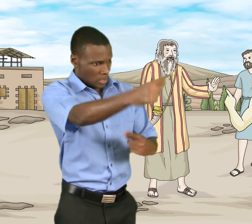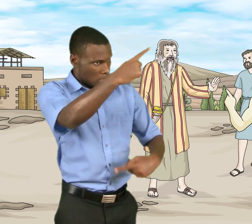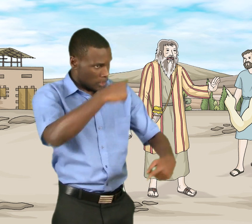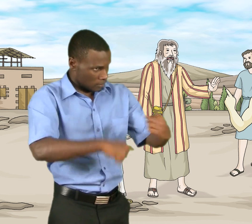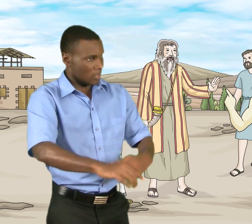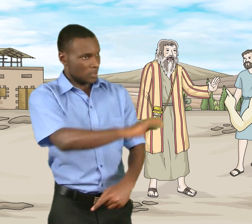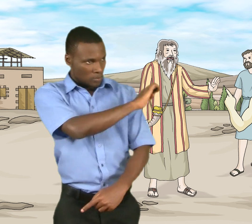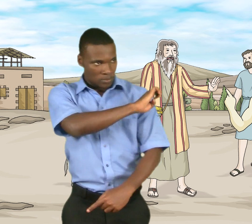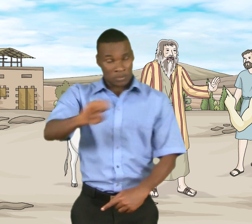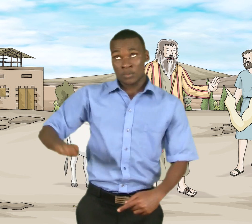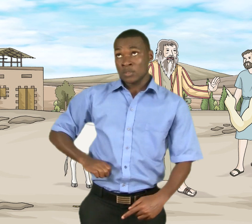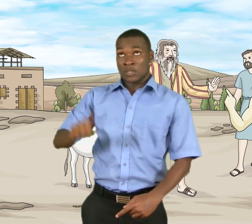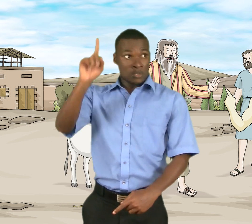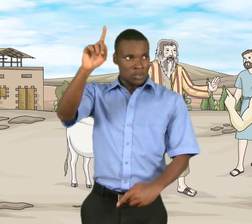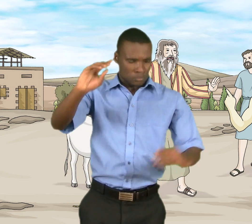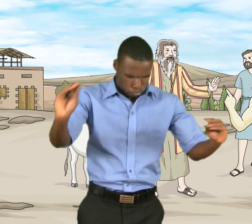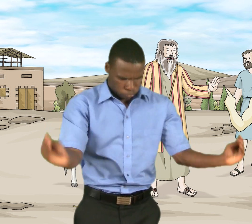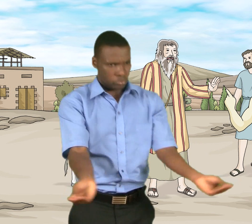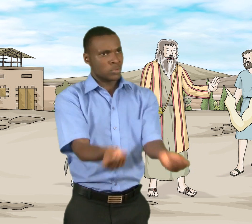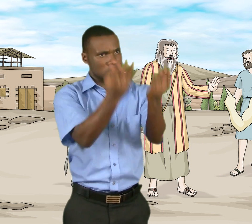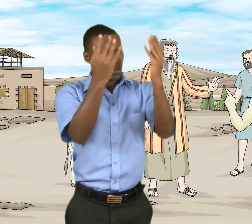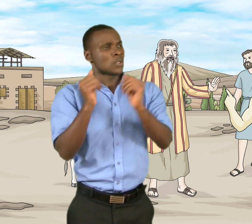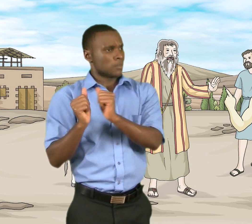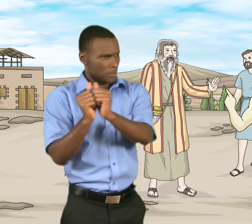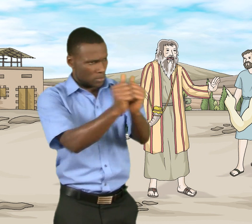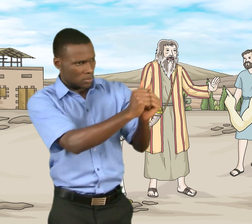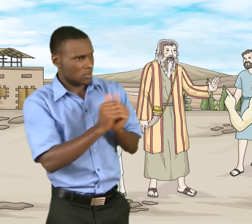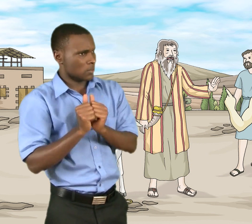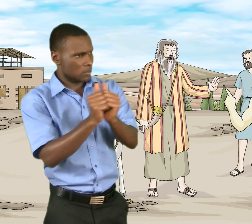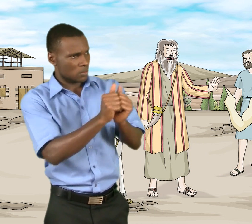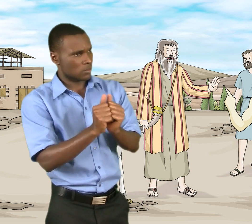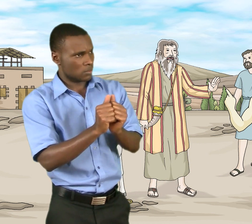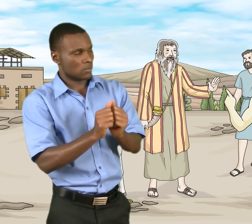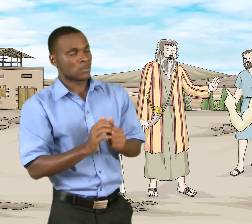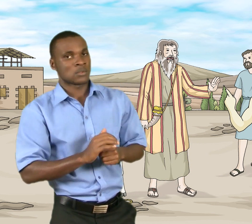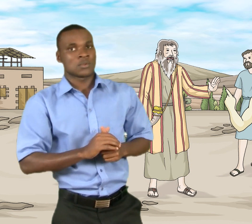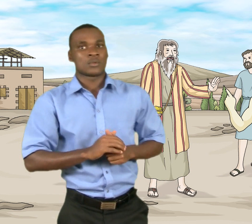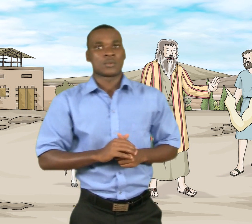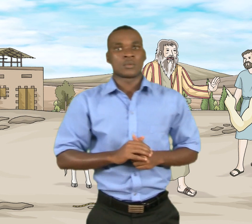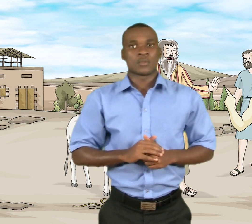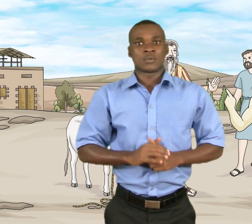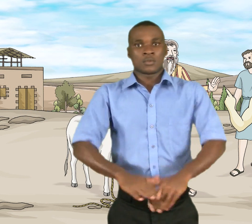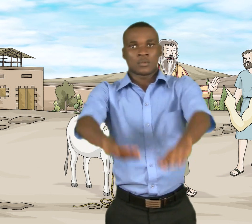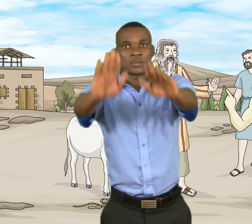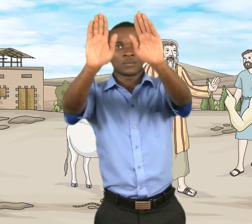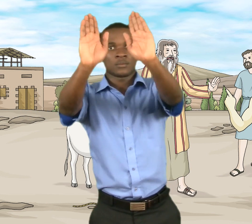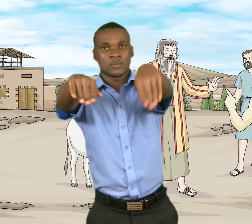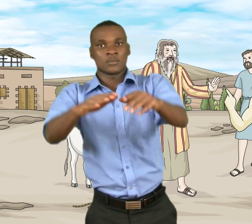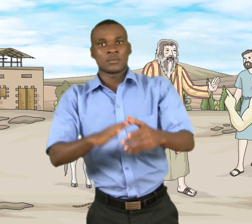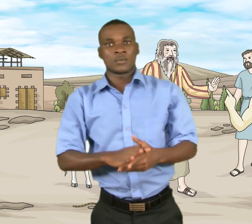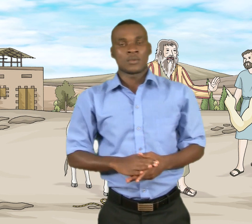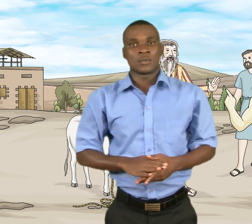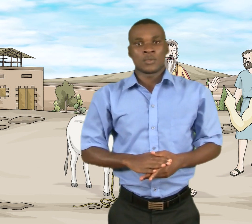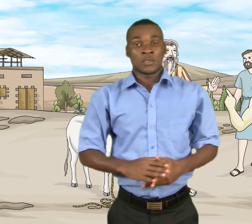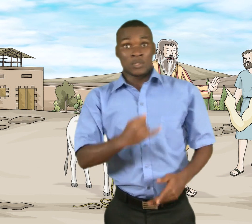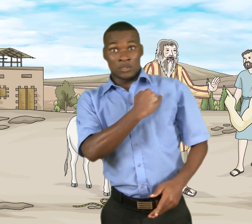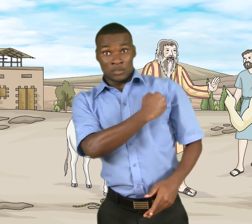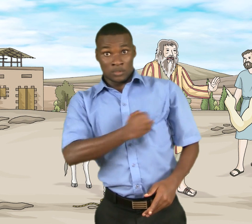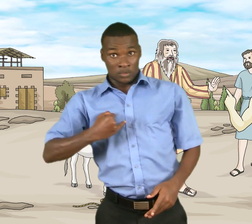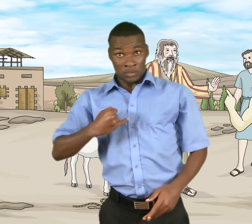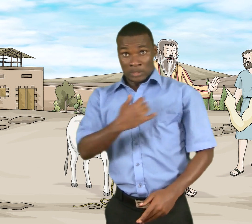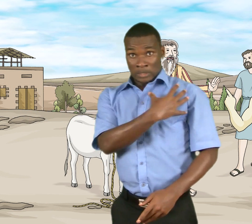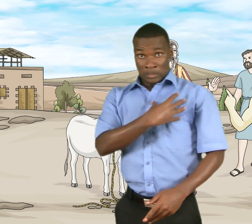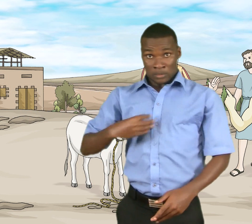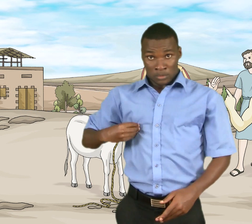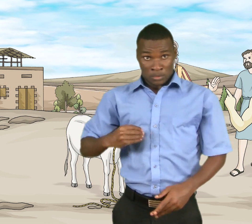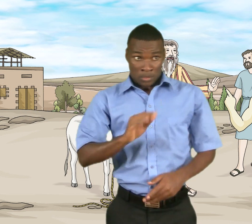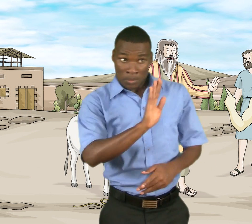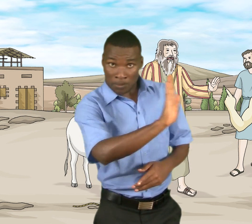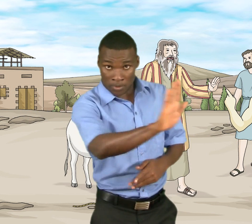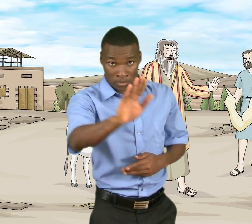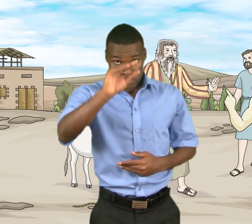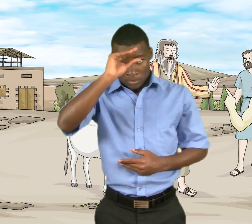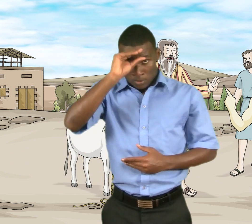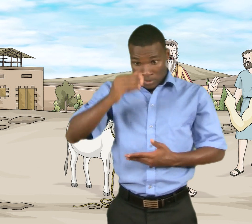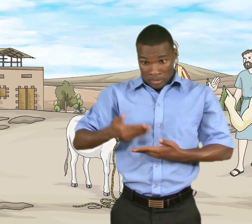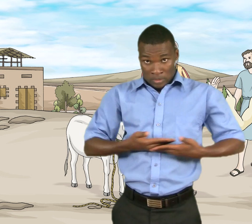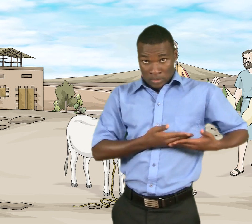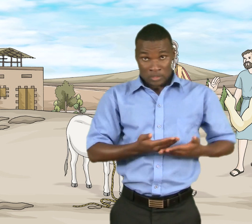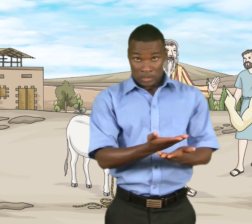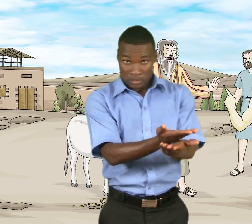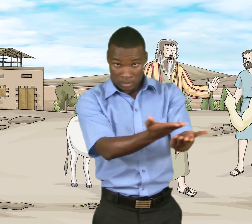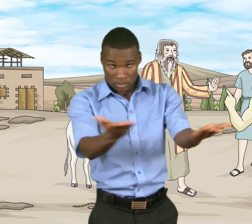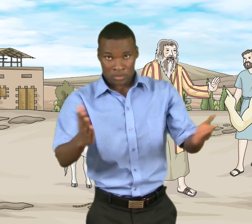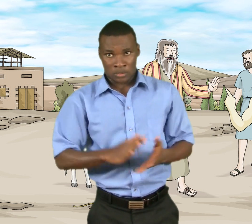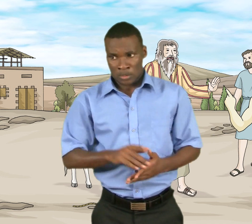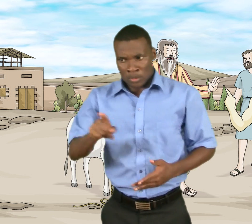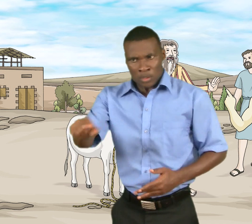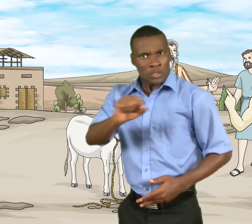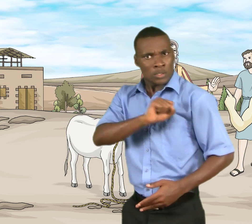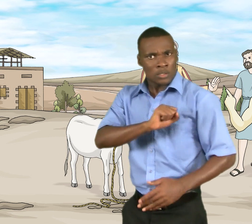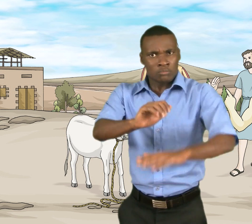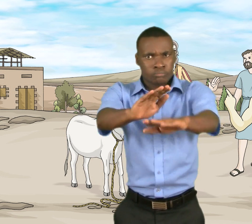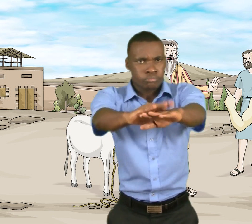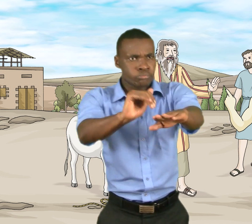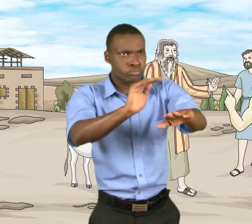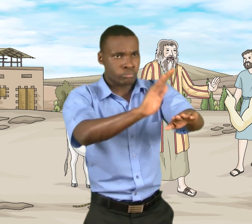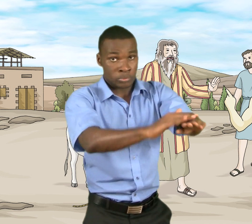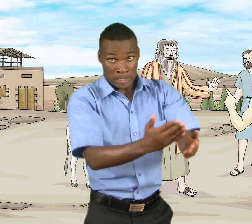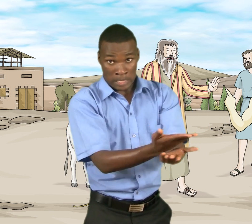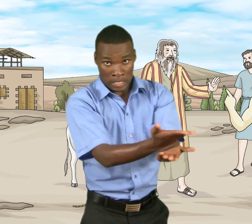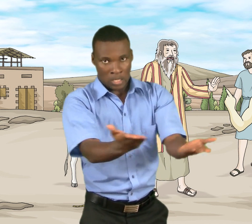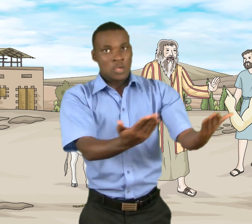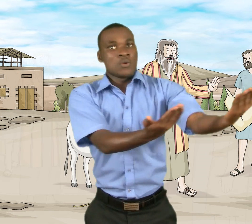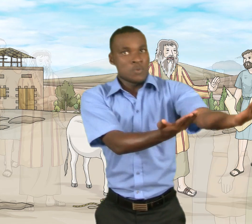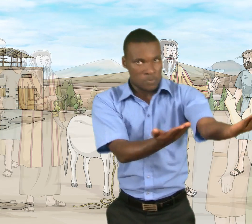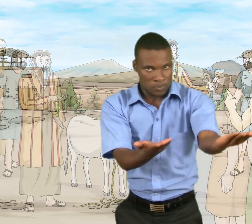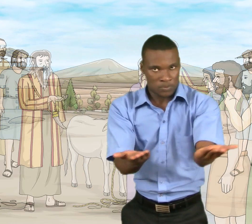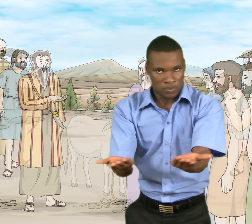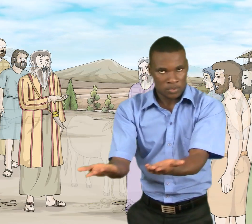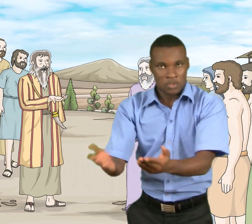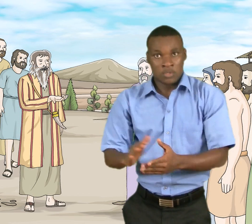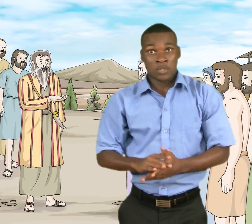Consecrate yourselves and come with me to the sacrifice.”